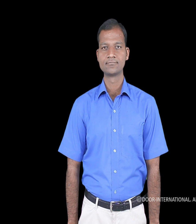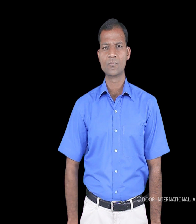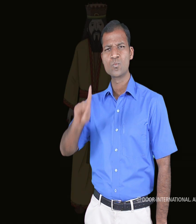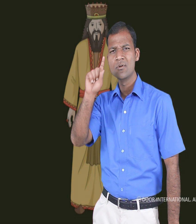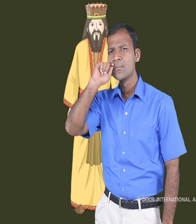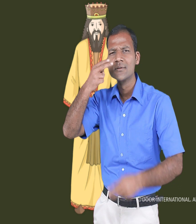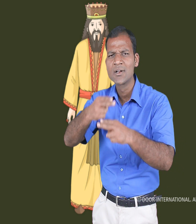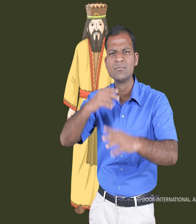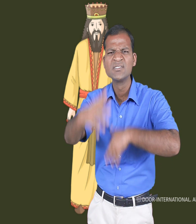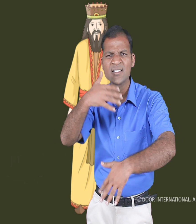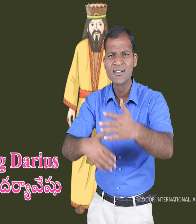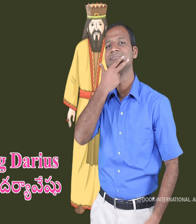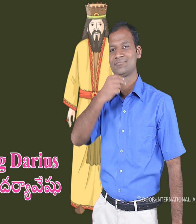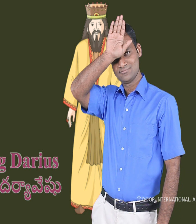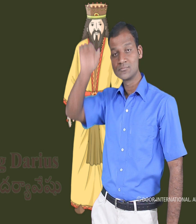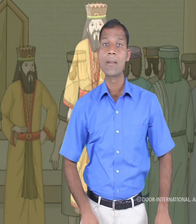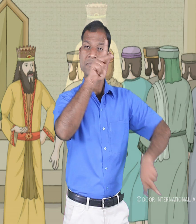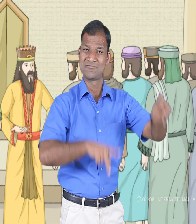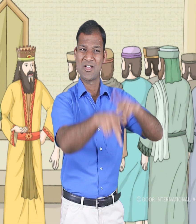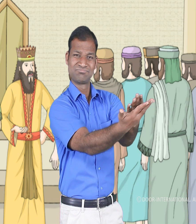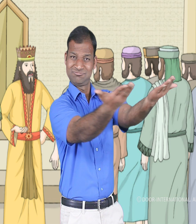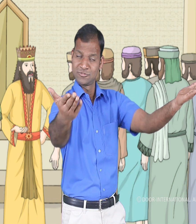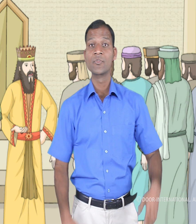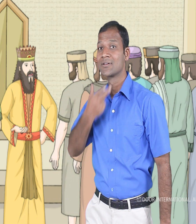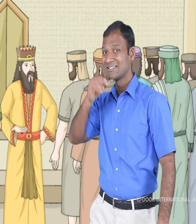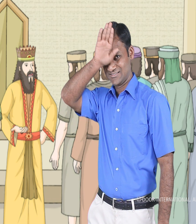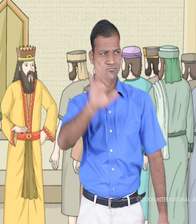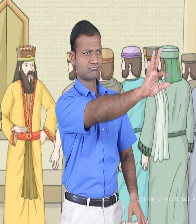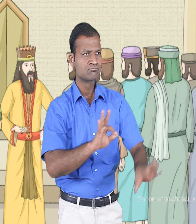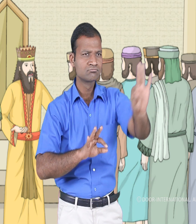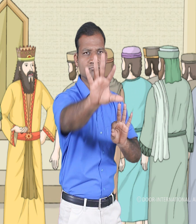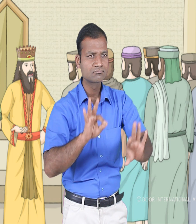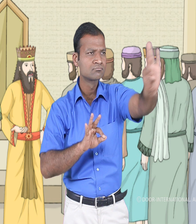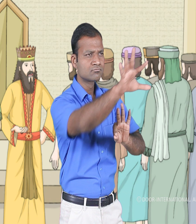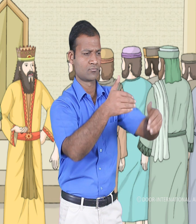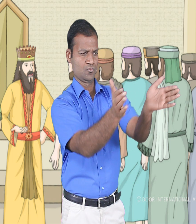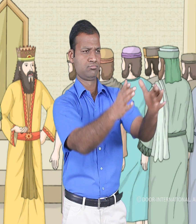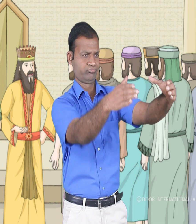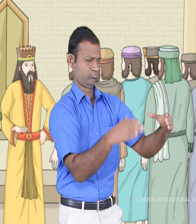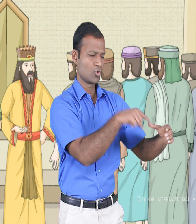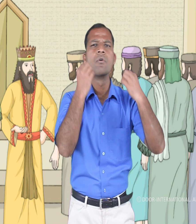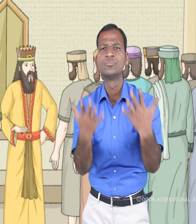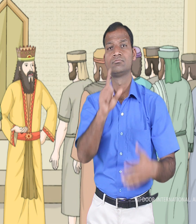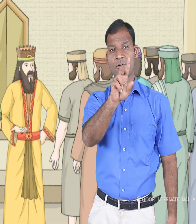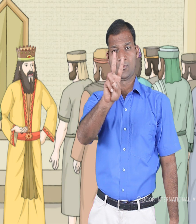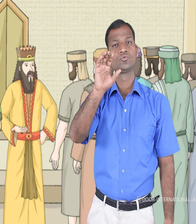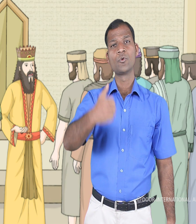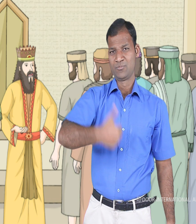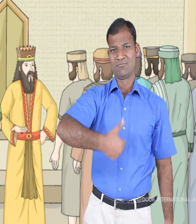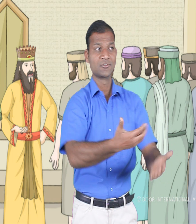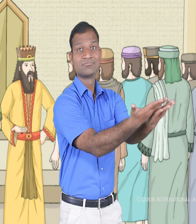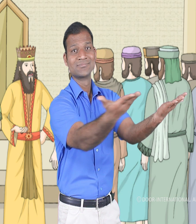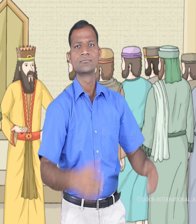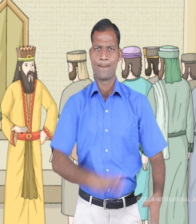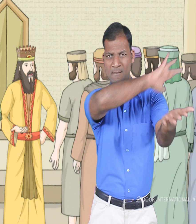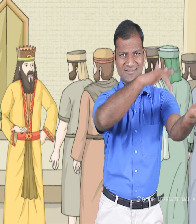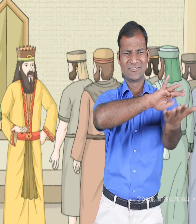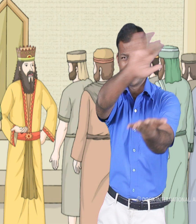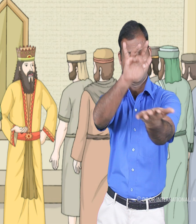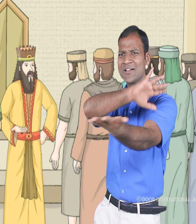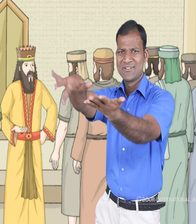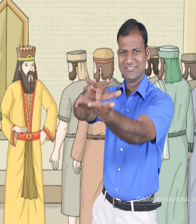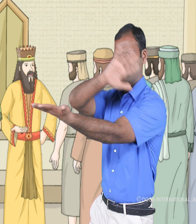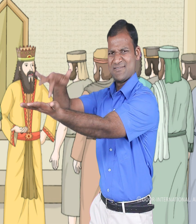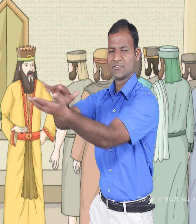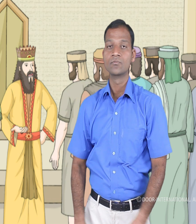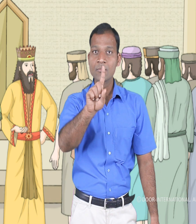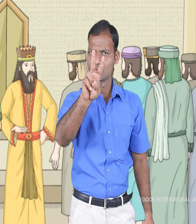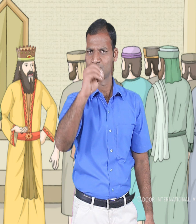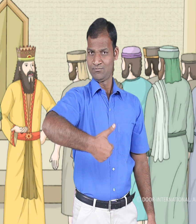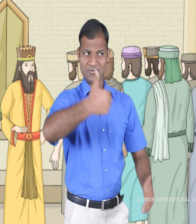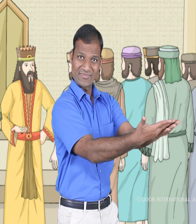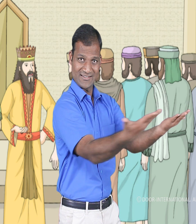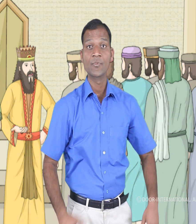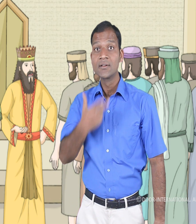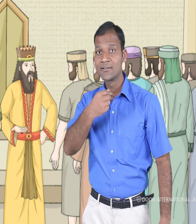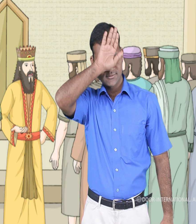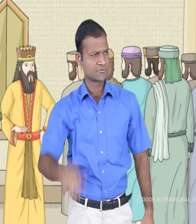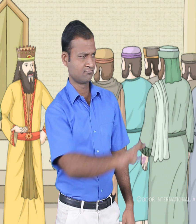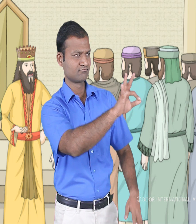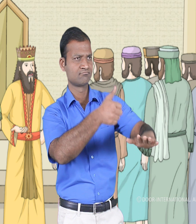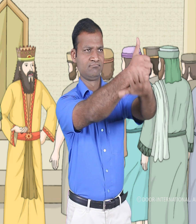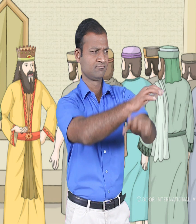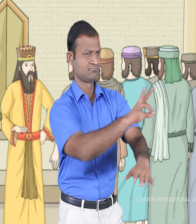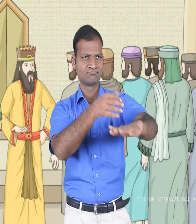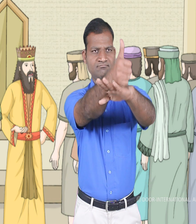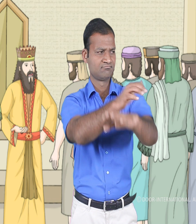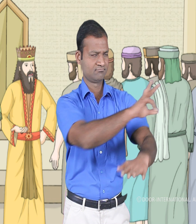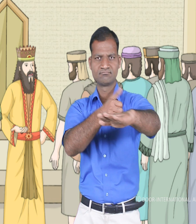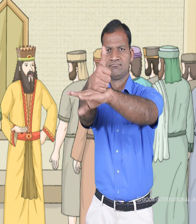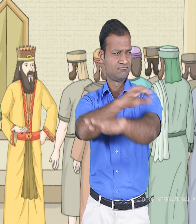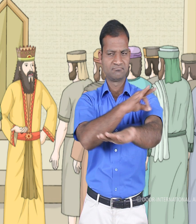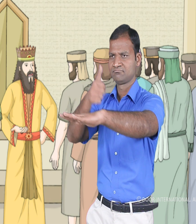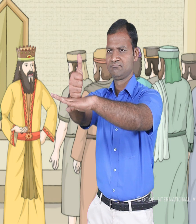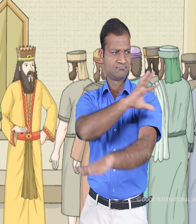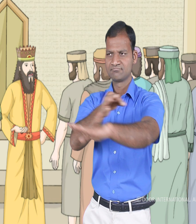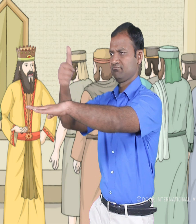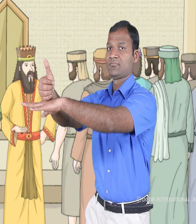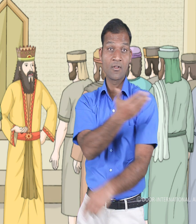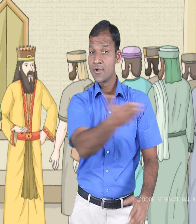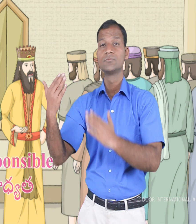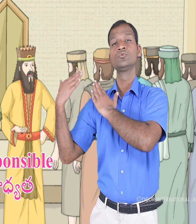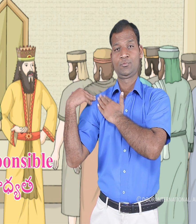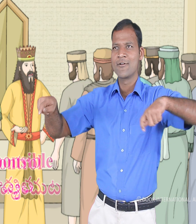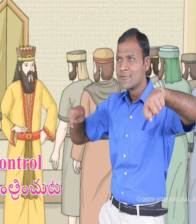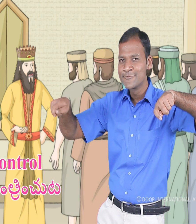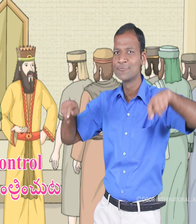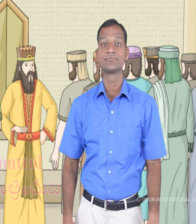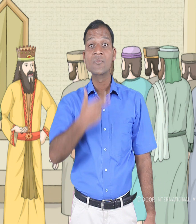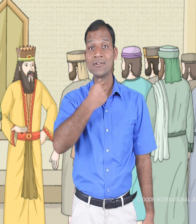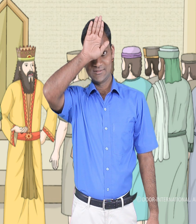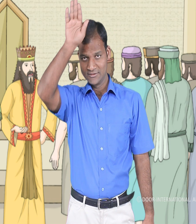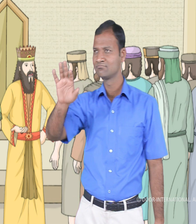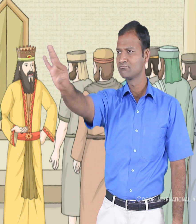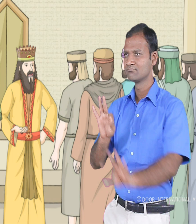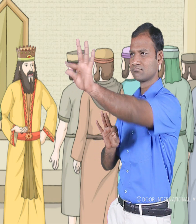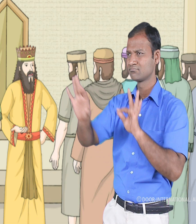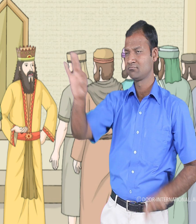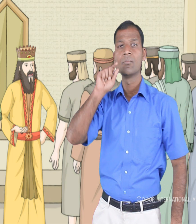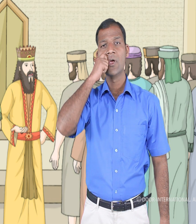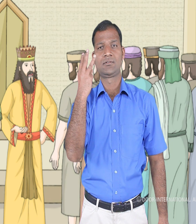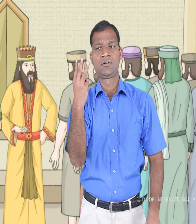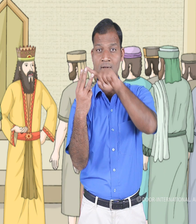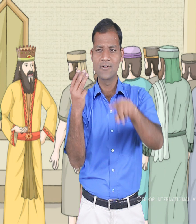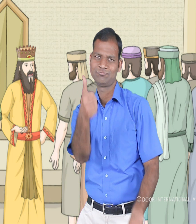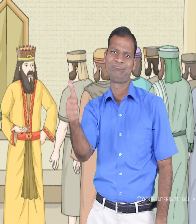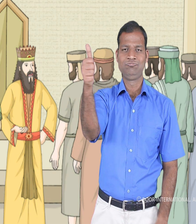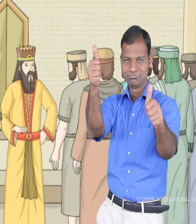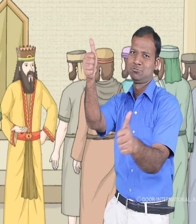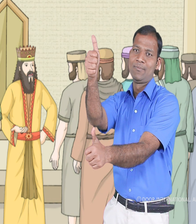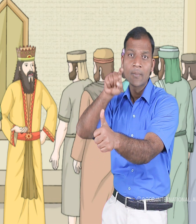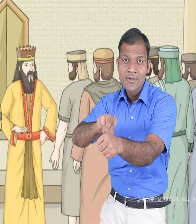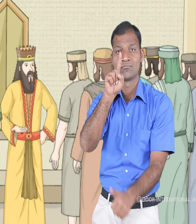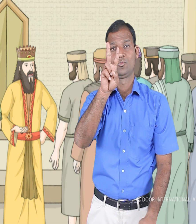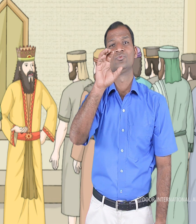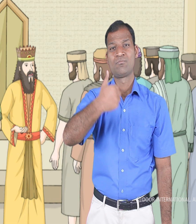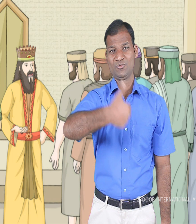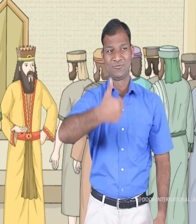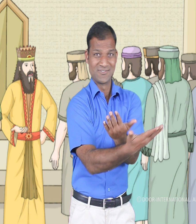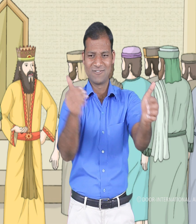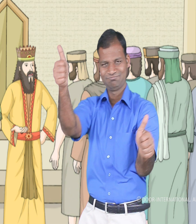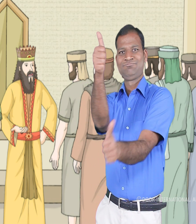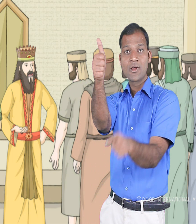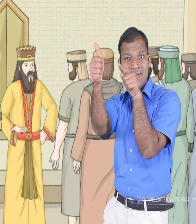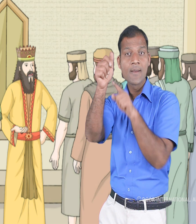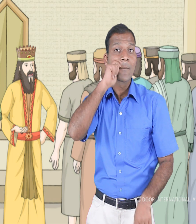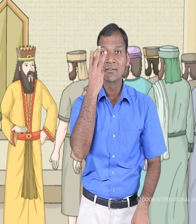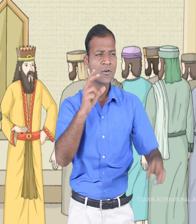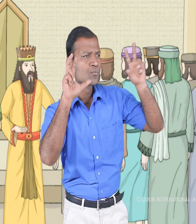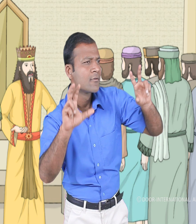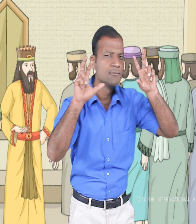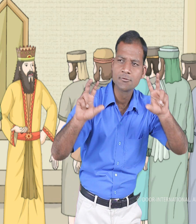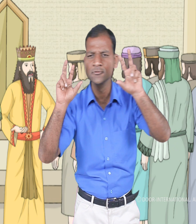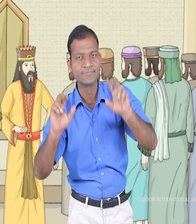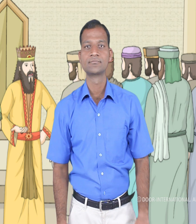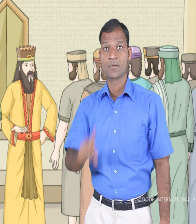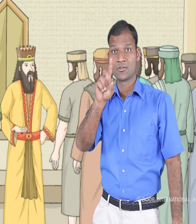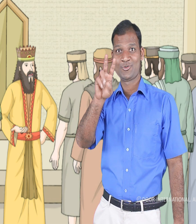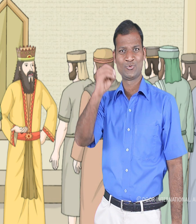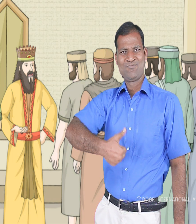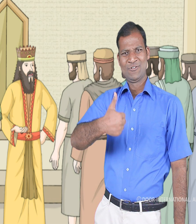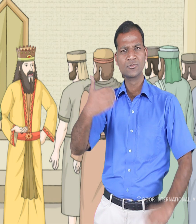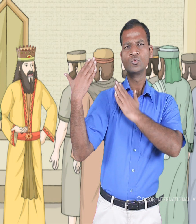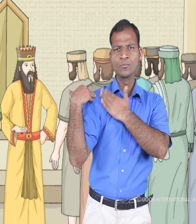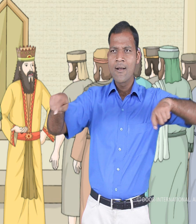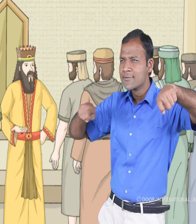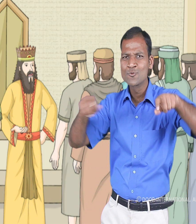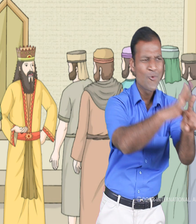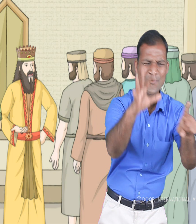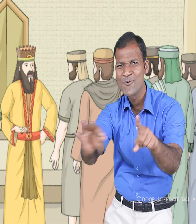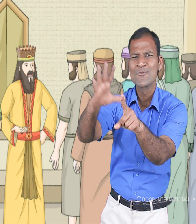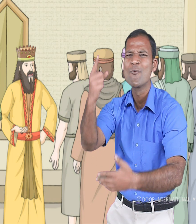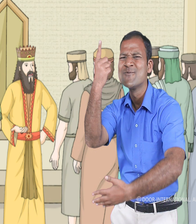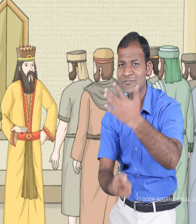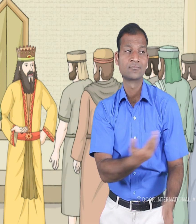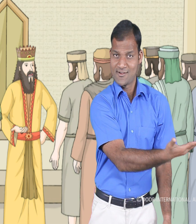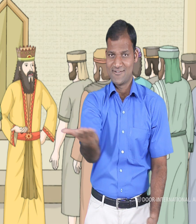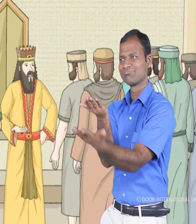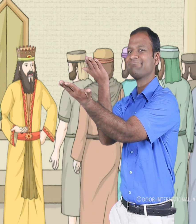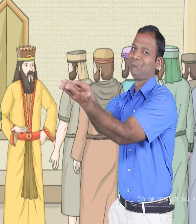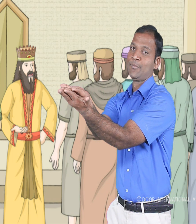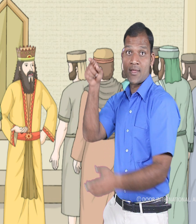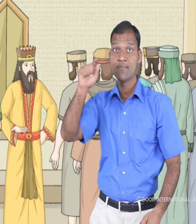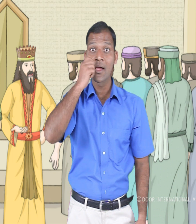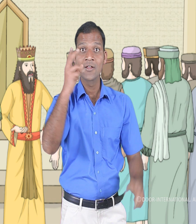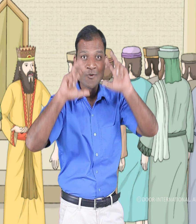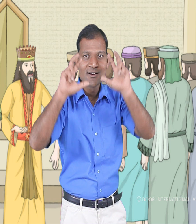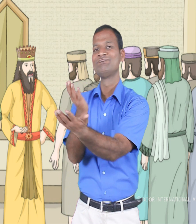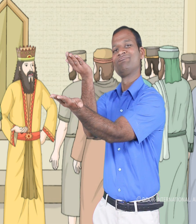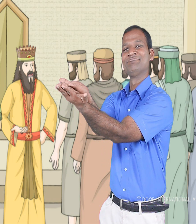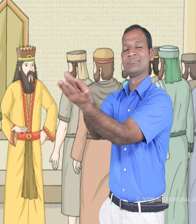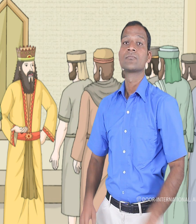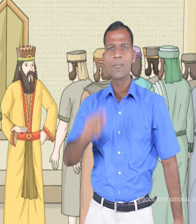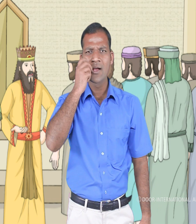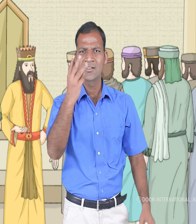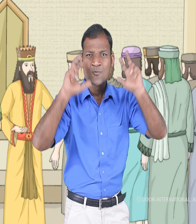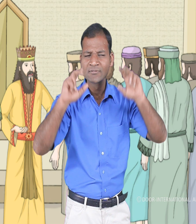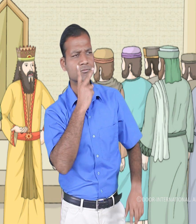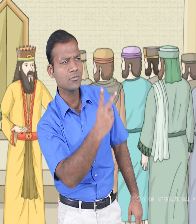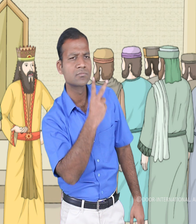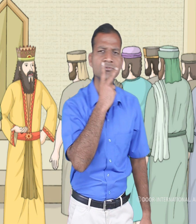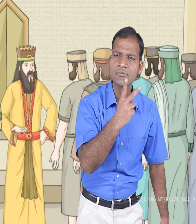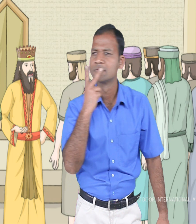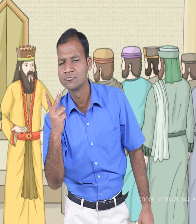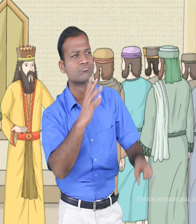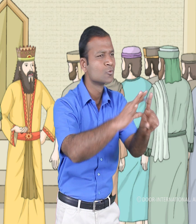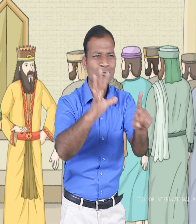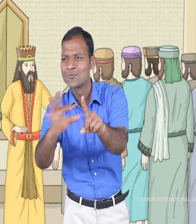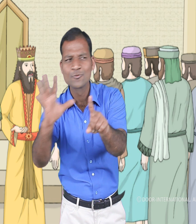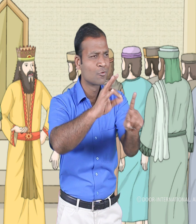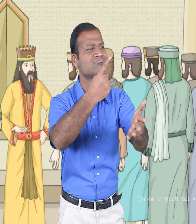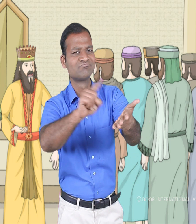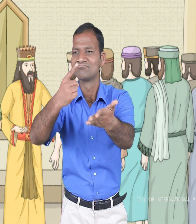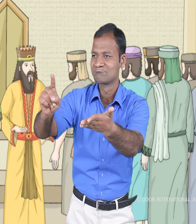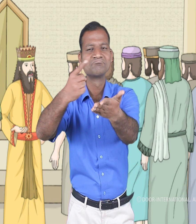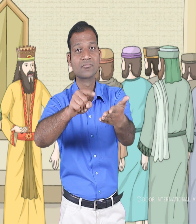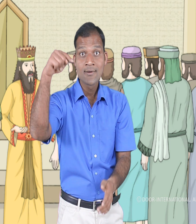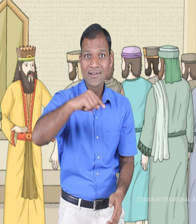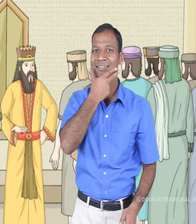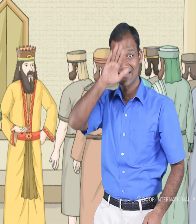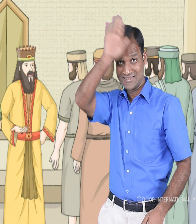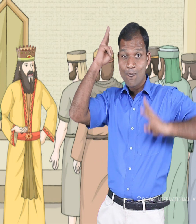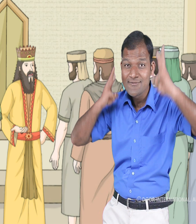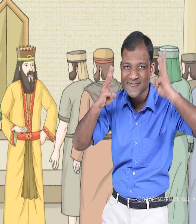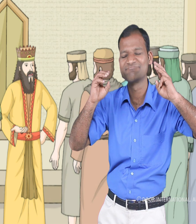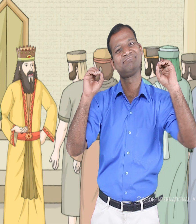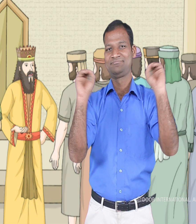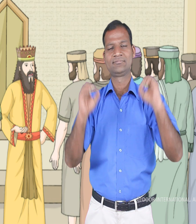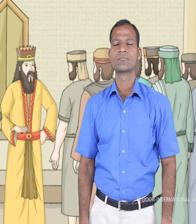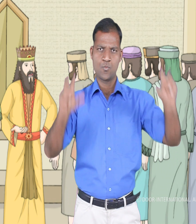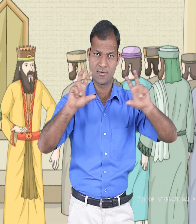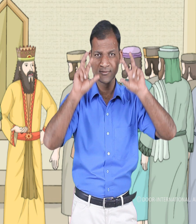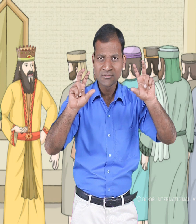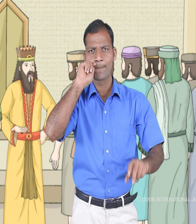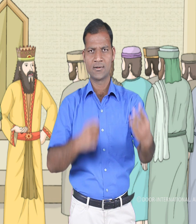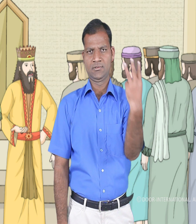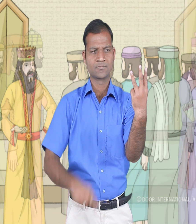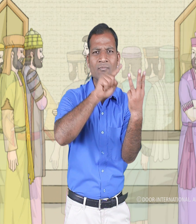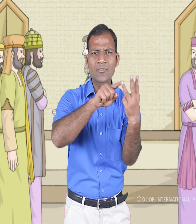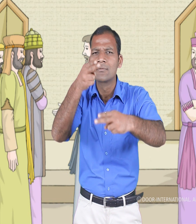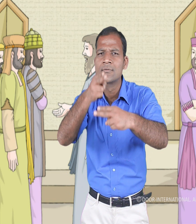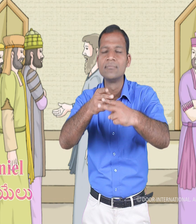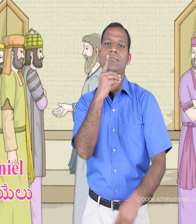Now it pleased Darius to appoint 120 satraps to rule throughout the kingdom, and over them three administrators, including Daniel, to whom these satraps were accountable so that the king would not suffer loss.